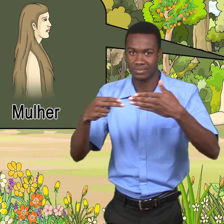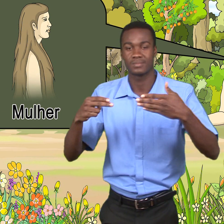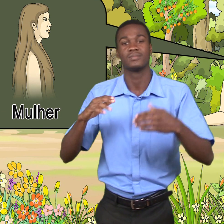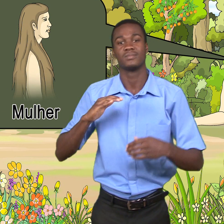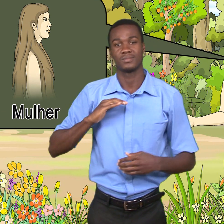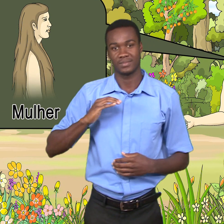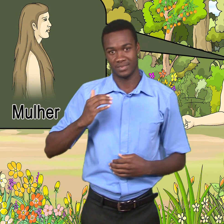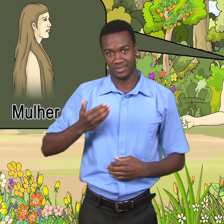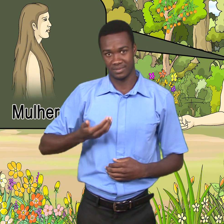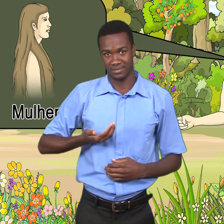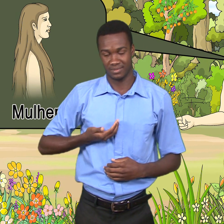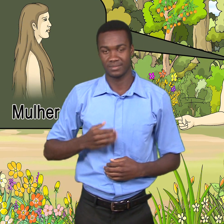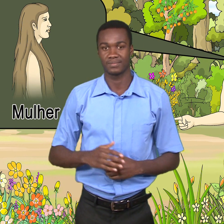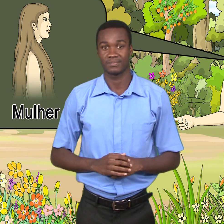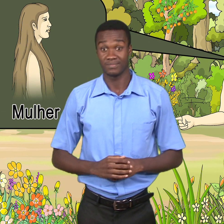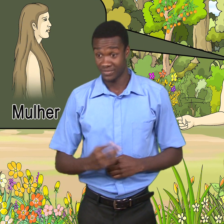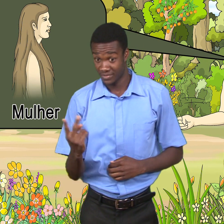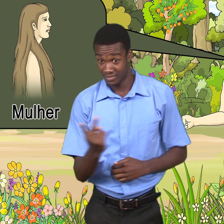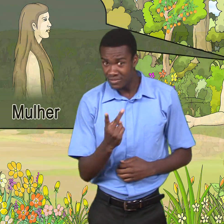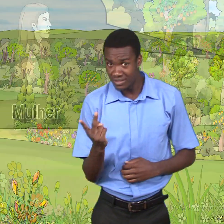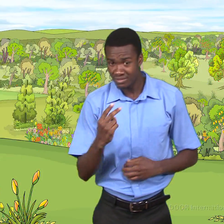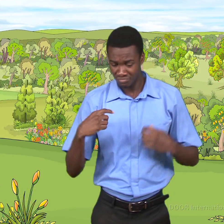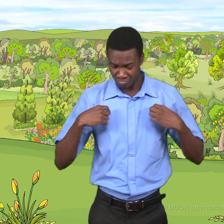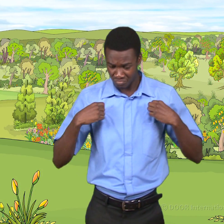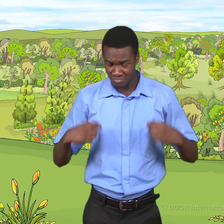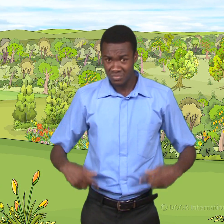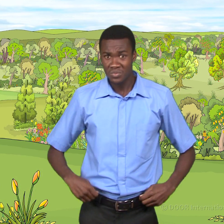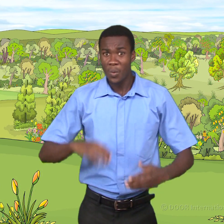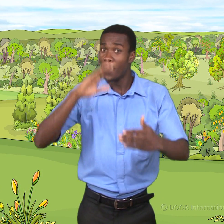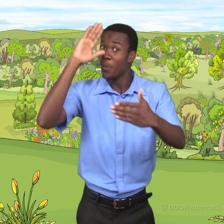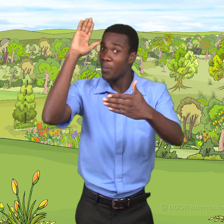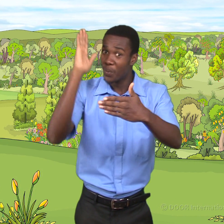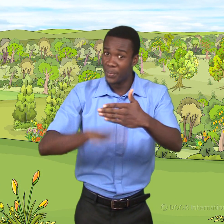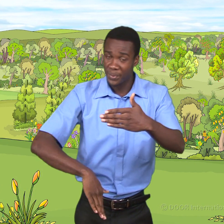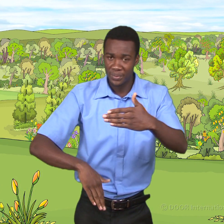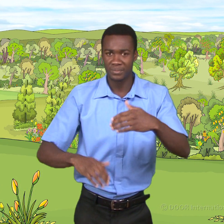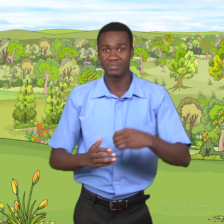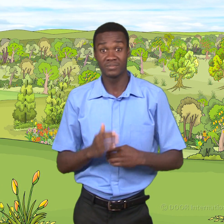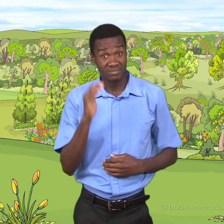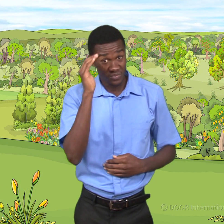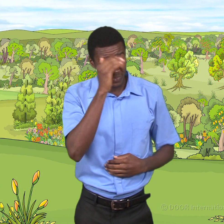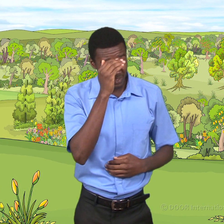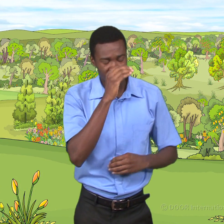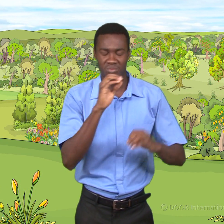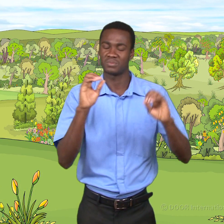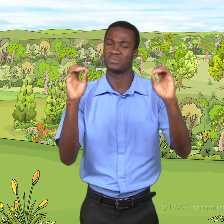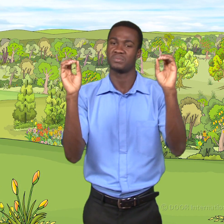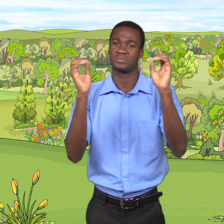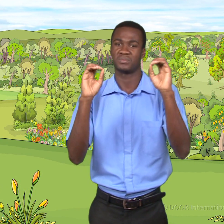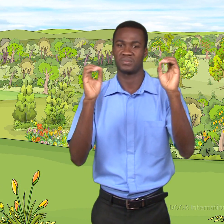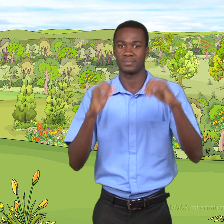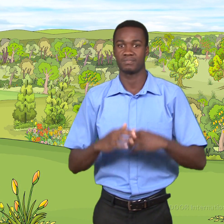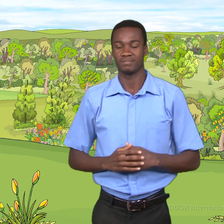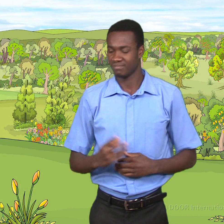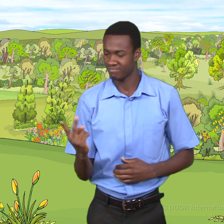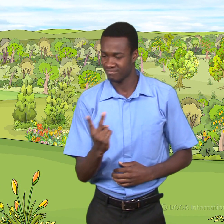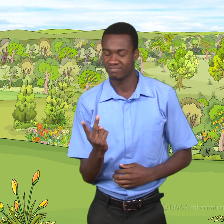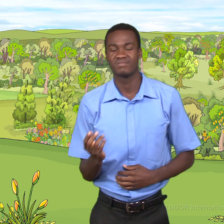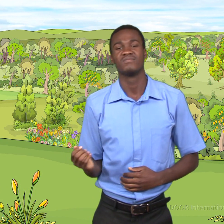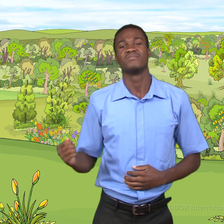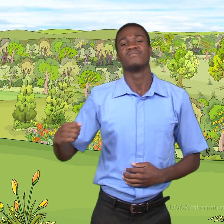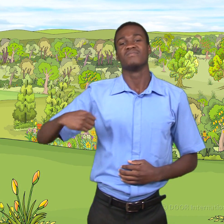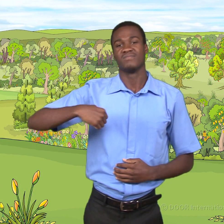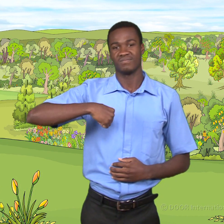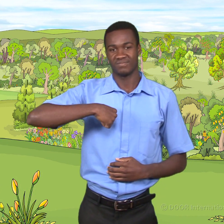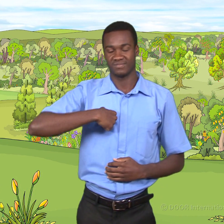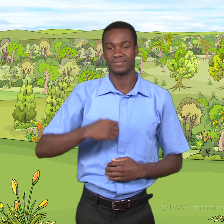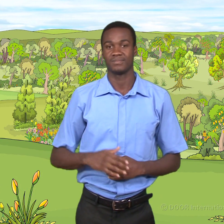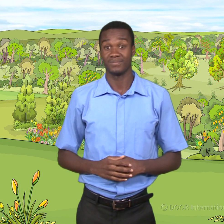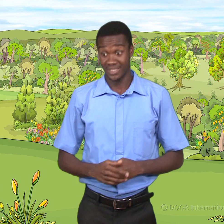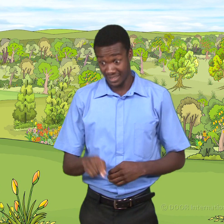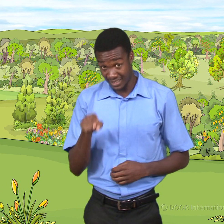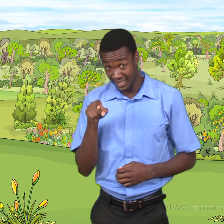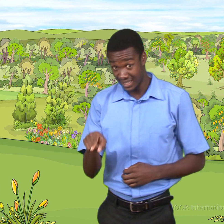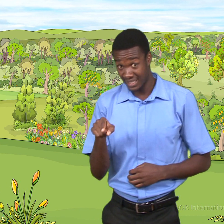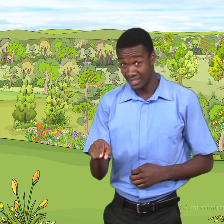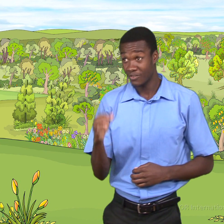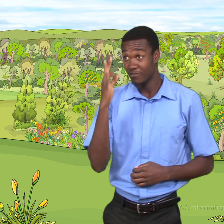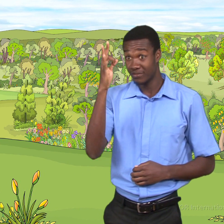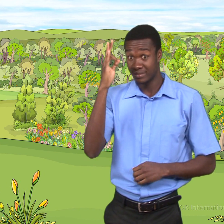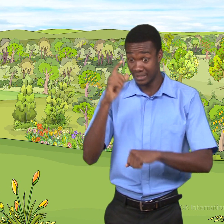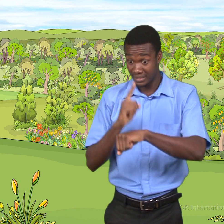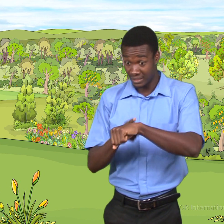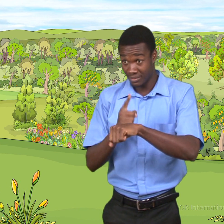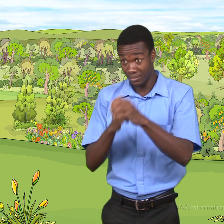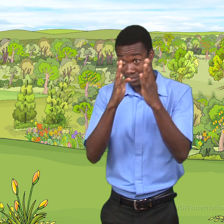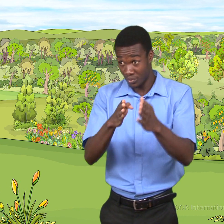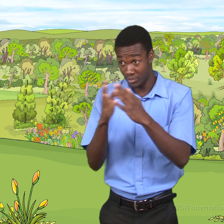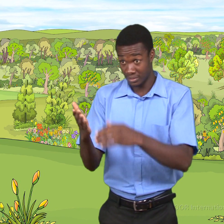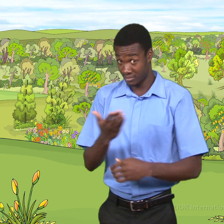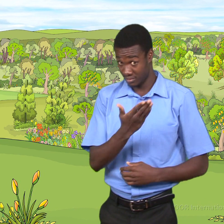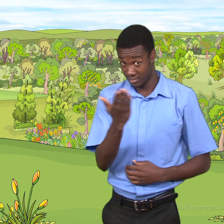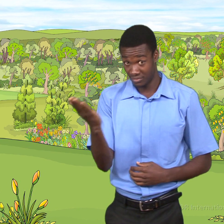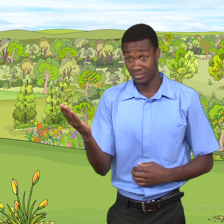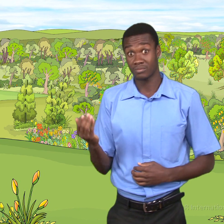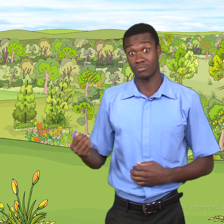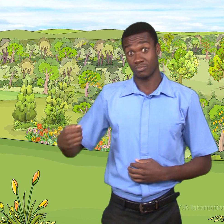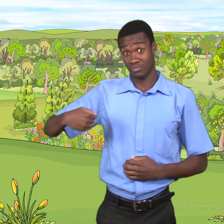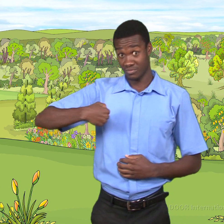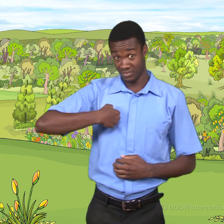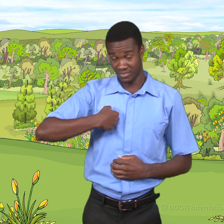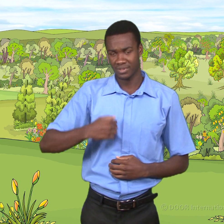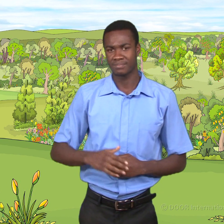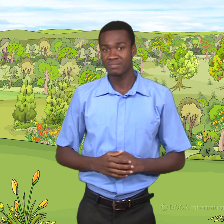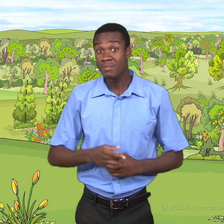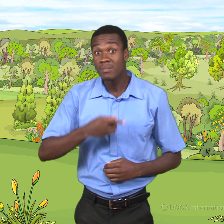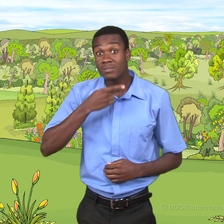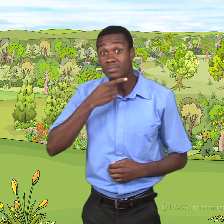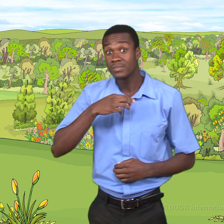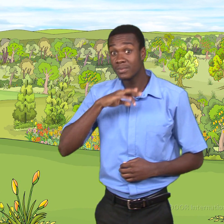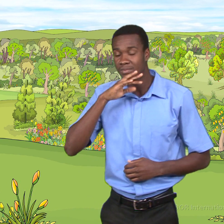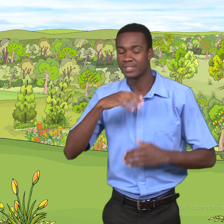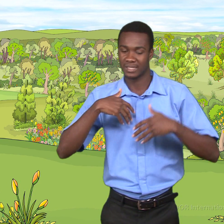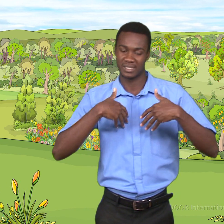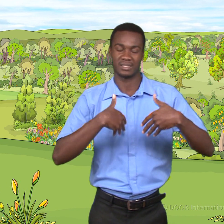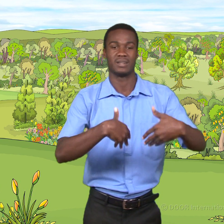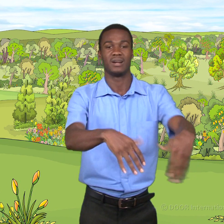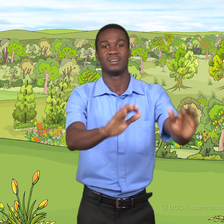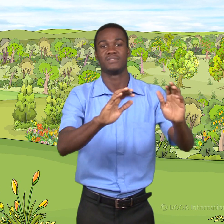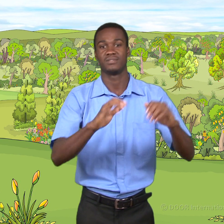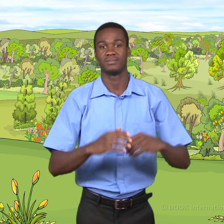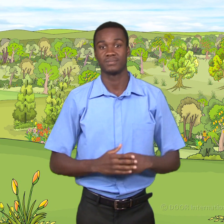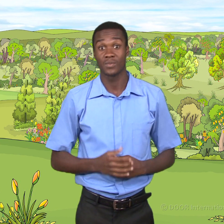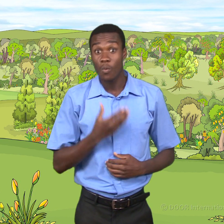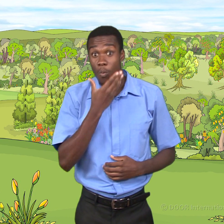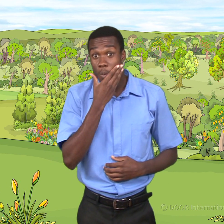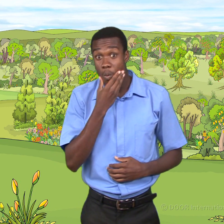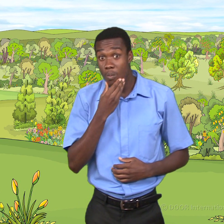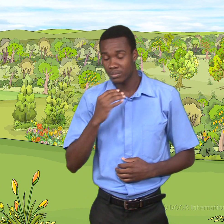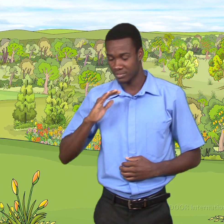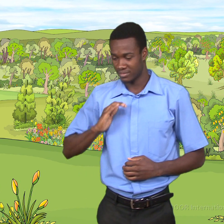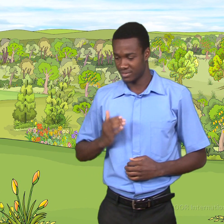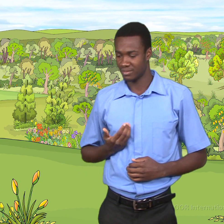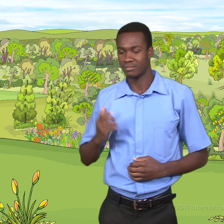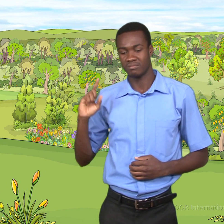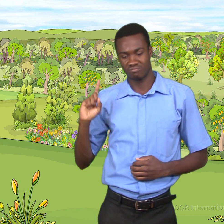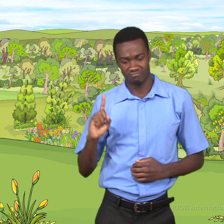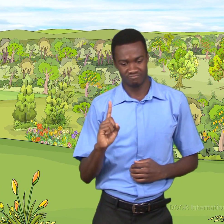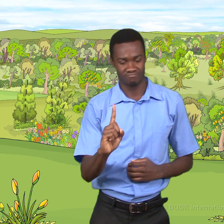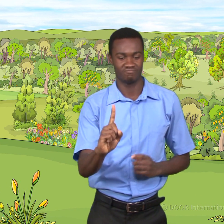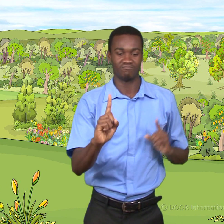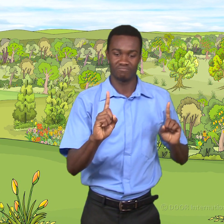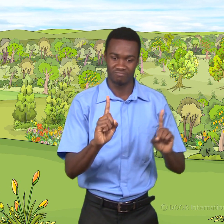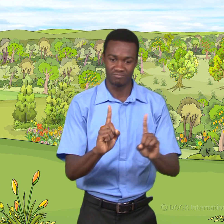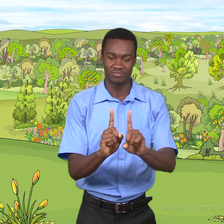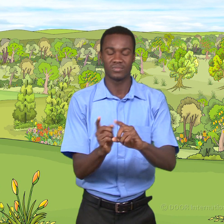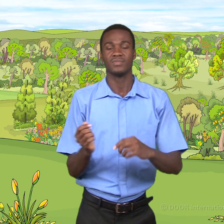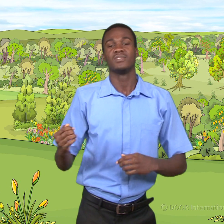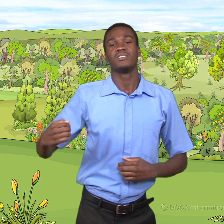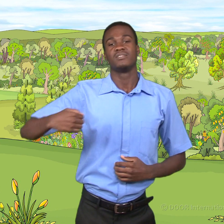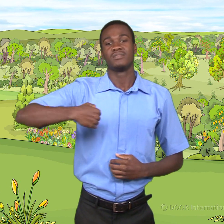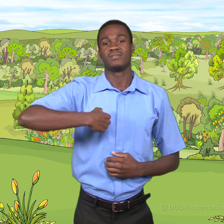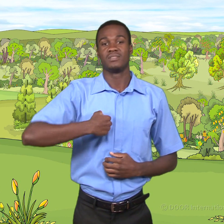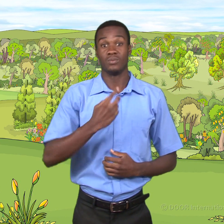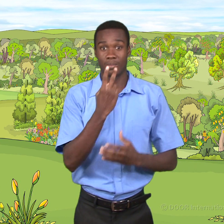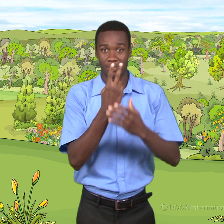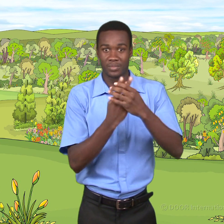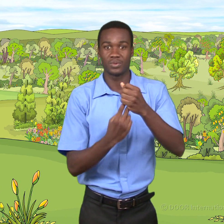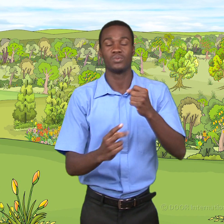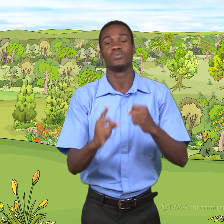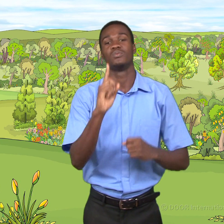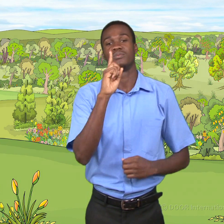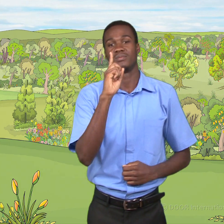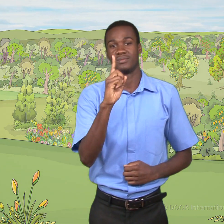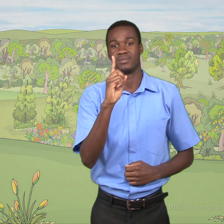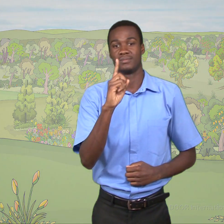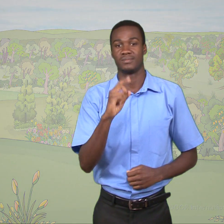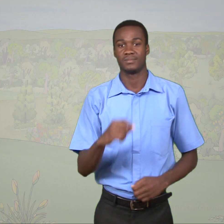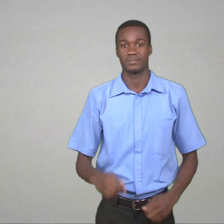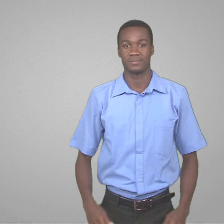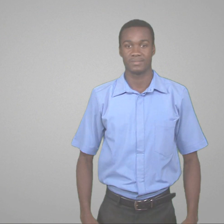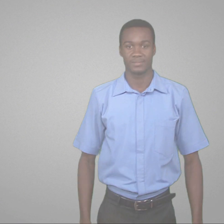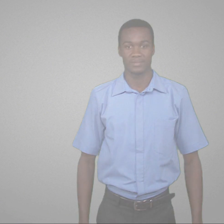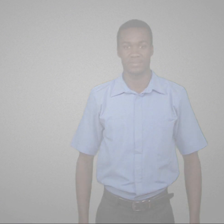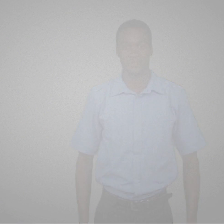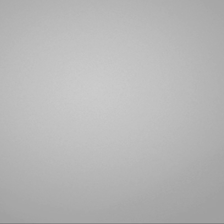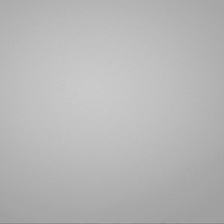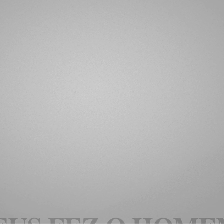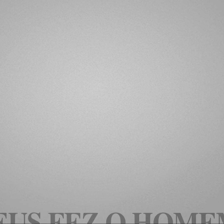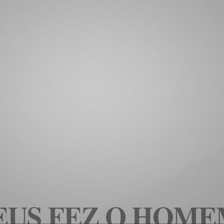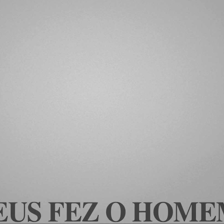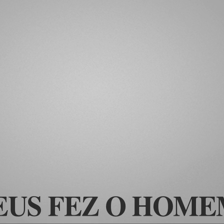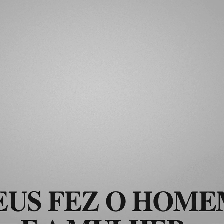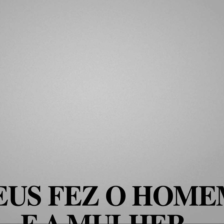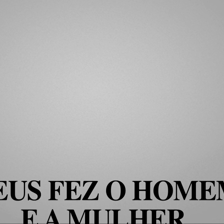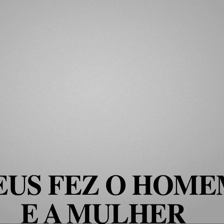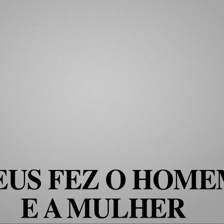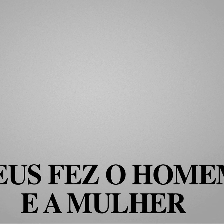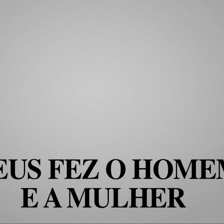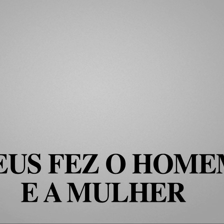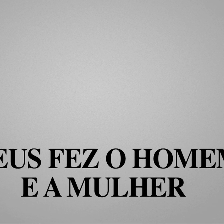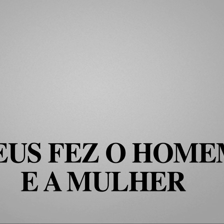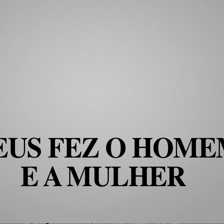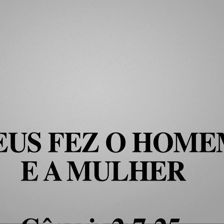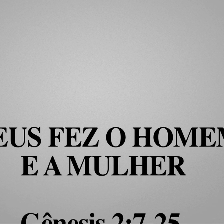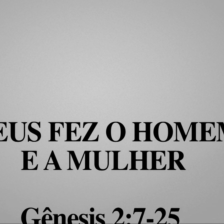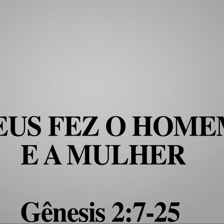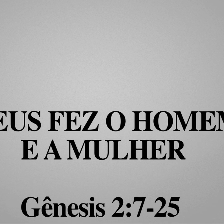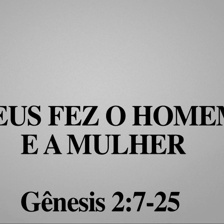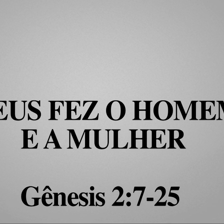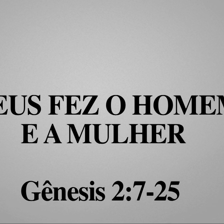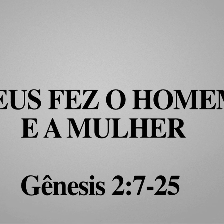For this reason a man will leave his father and mother and be united to his wife, and they will become one flesh. And the man and his wife were both naked, and they were not ashamed.